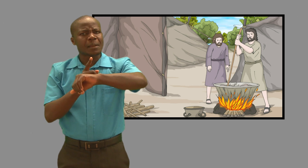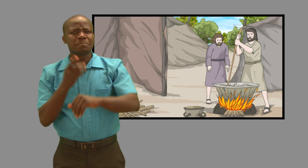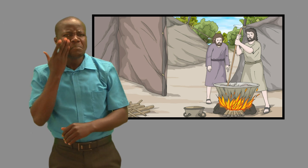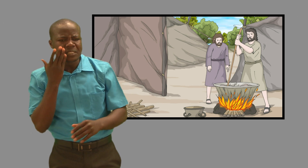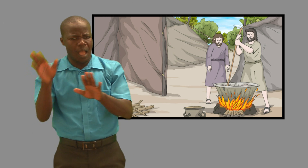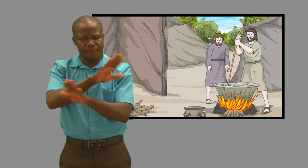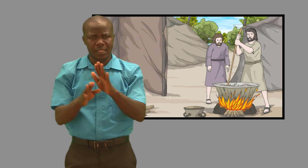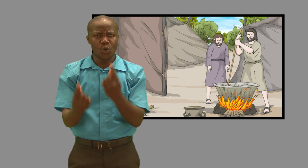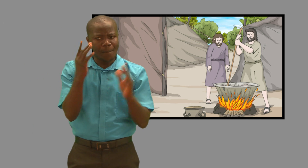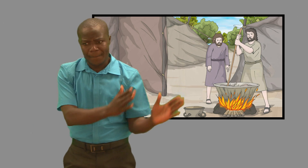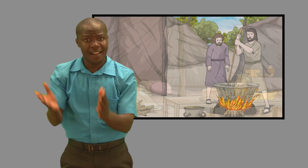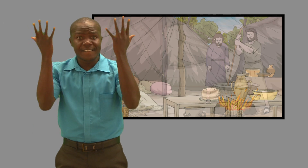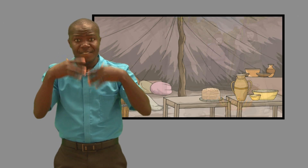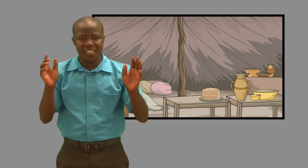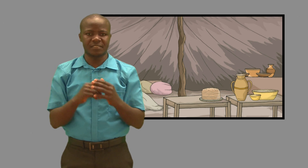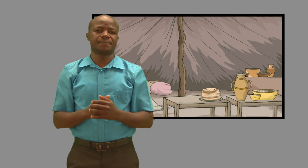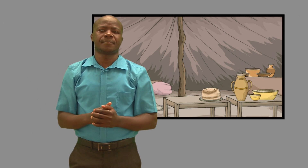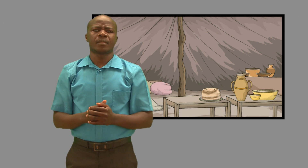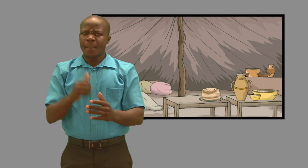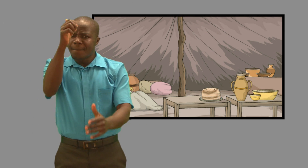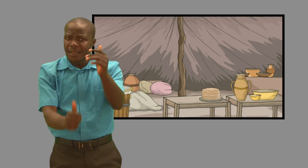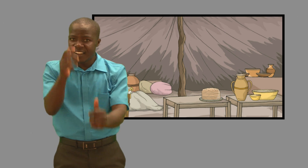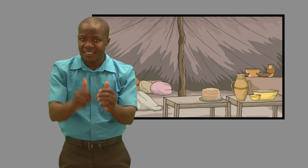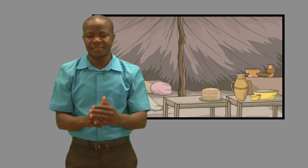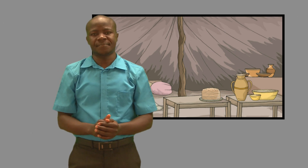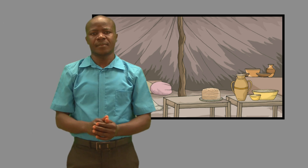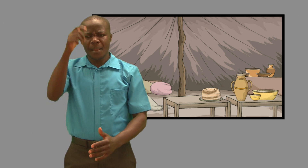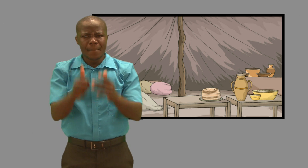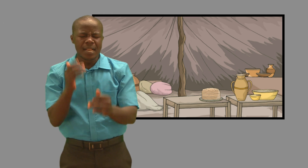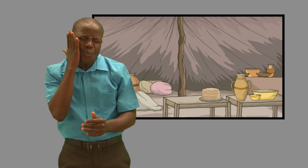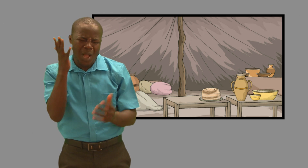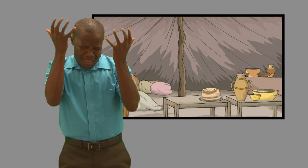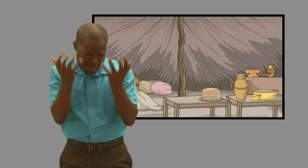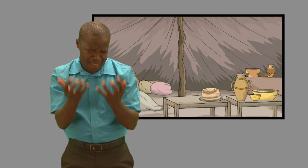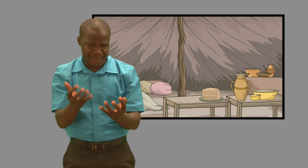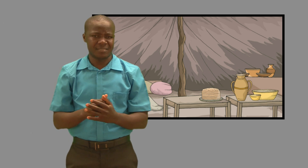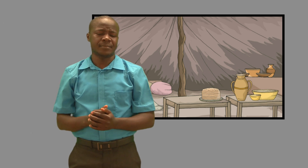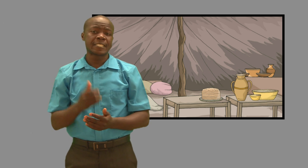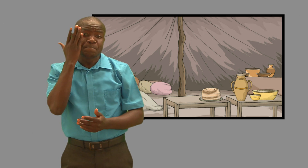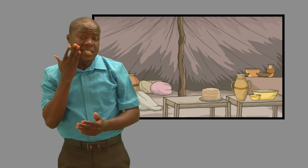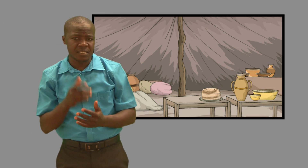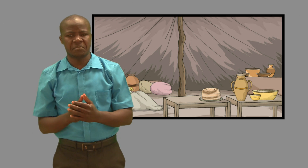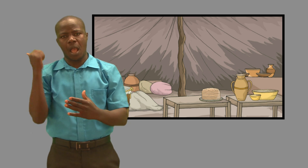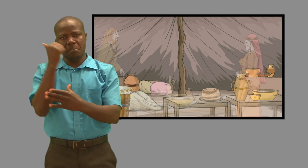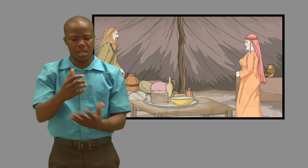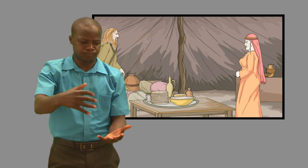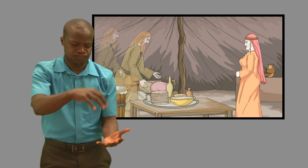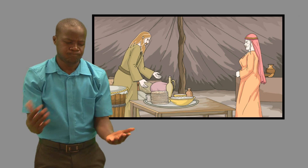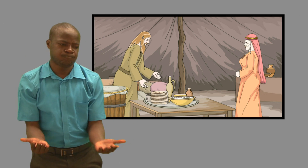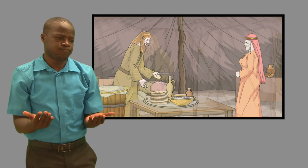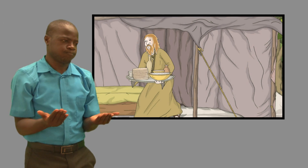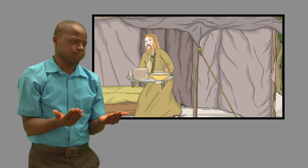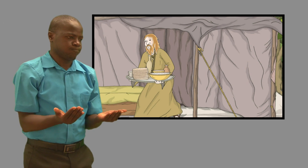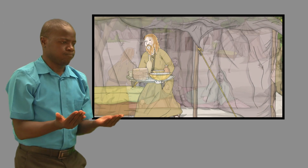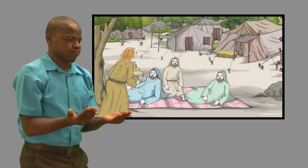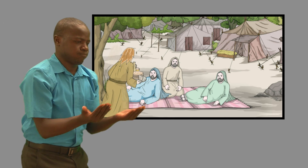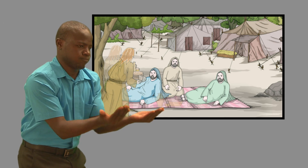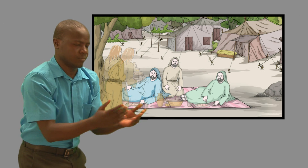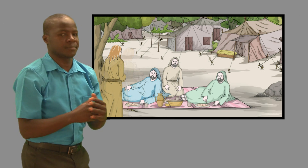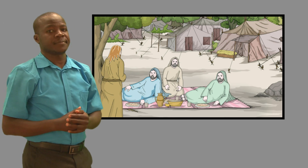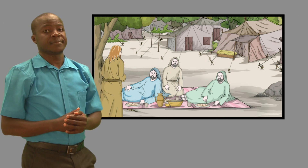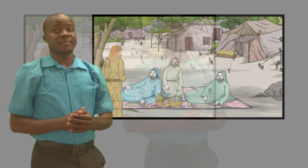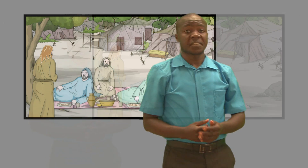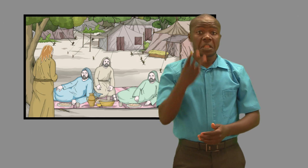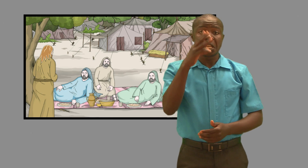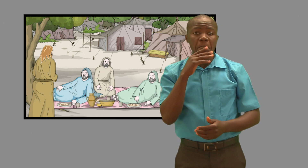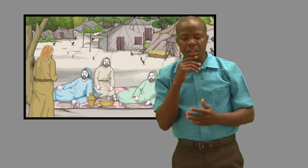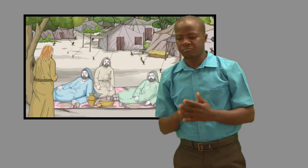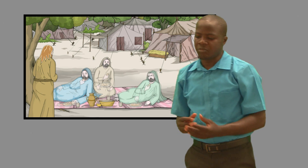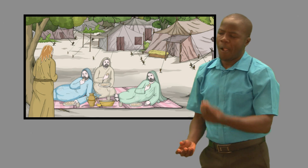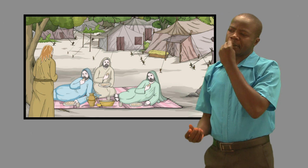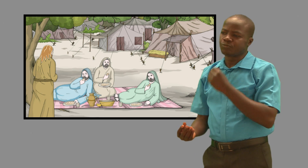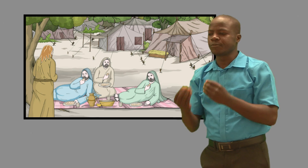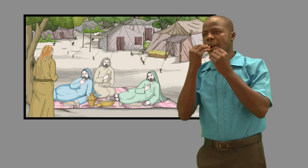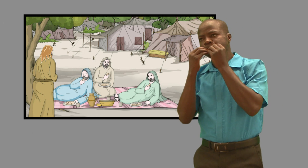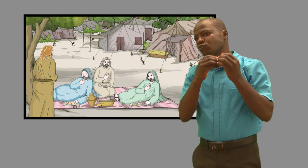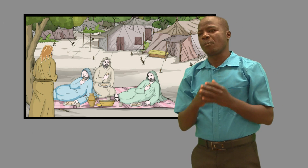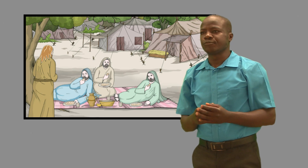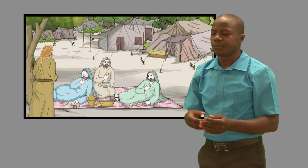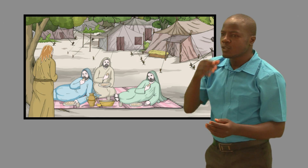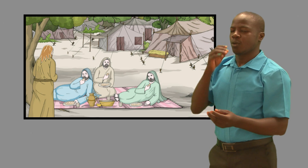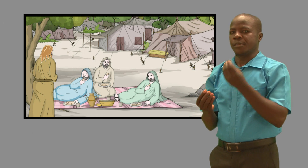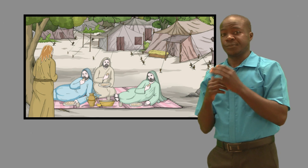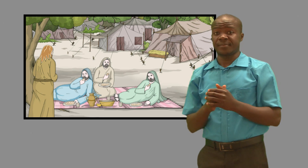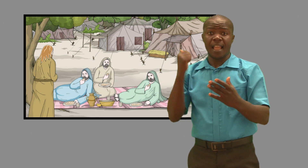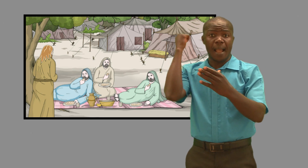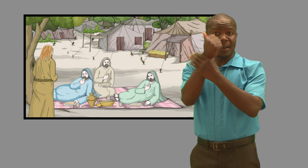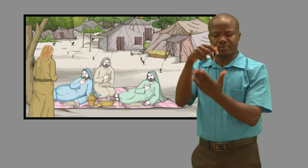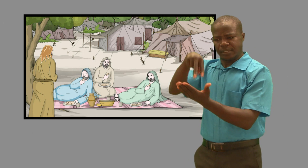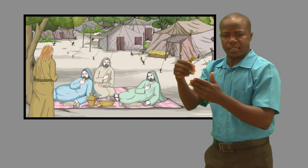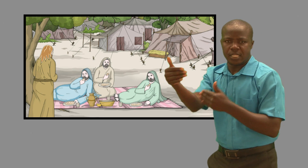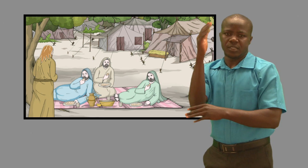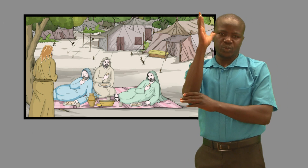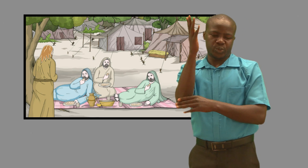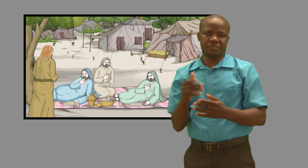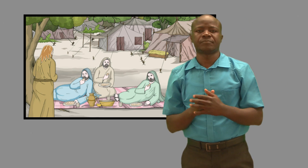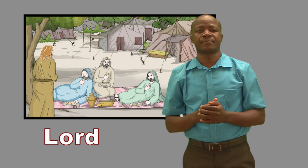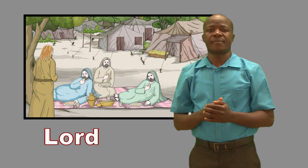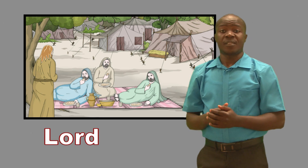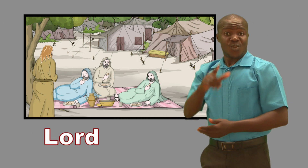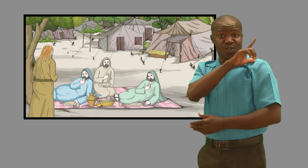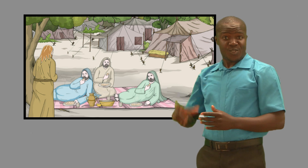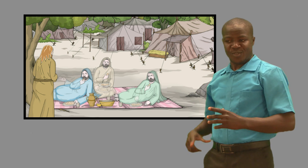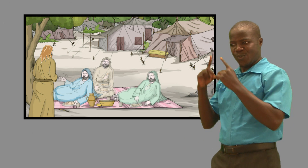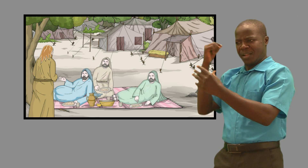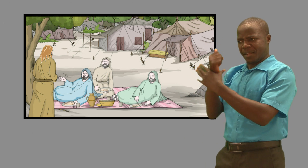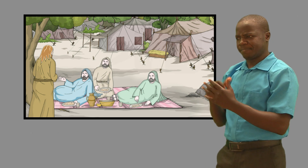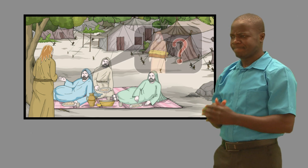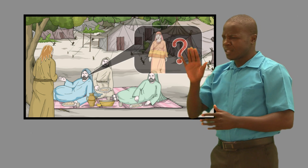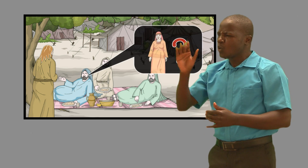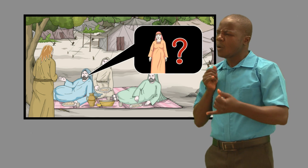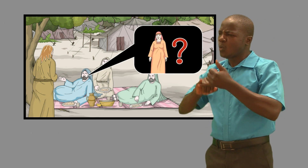Then Abraham brought curds and milk and the calf that had been prepared, and he set them before the men and stood by them under the tree as they ate.